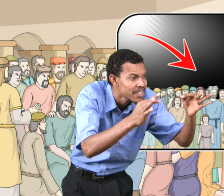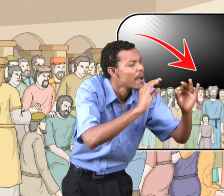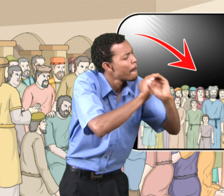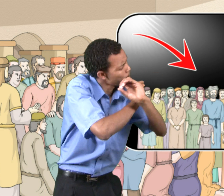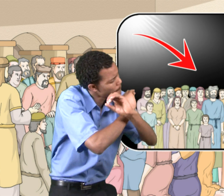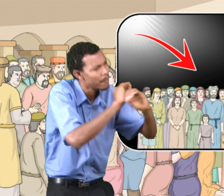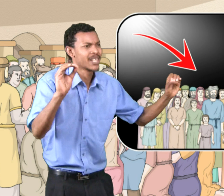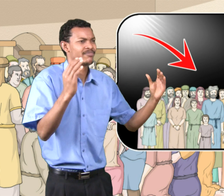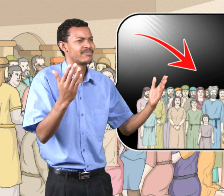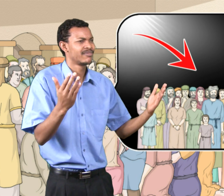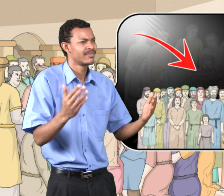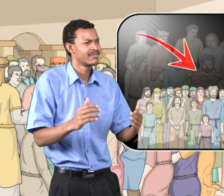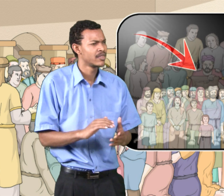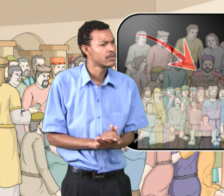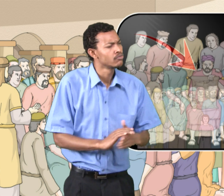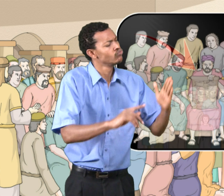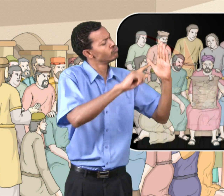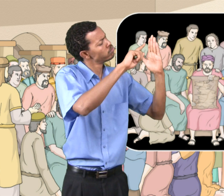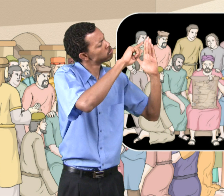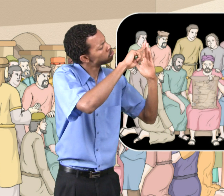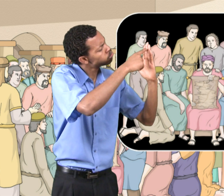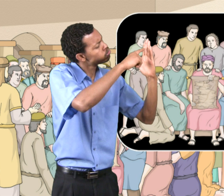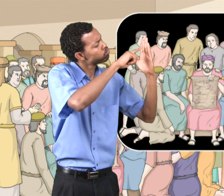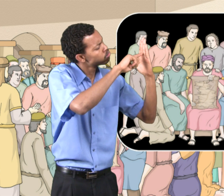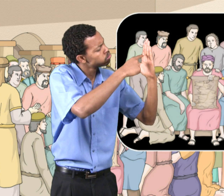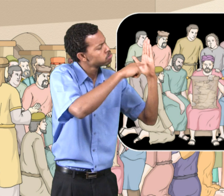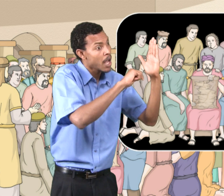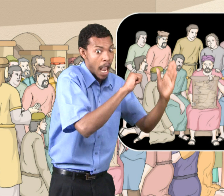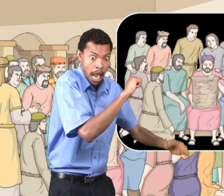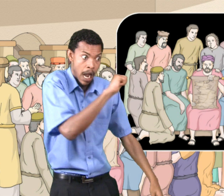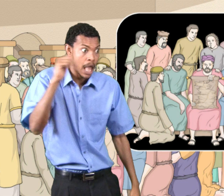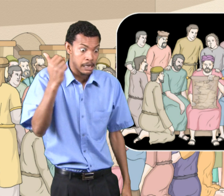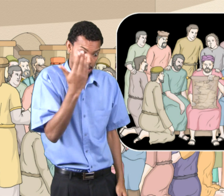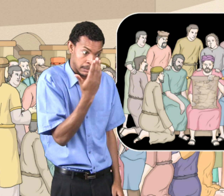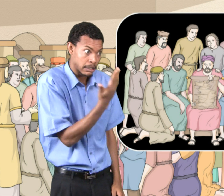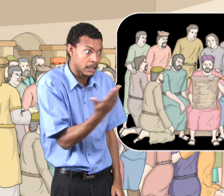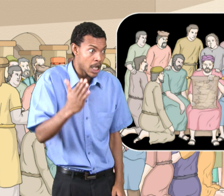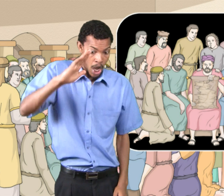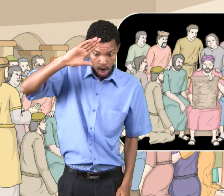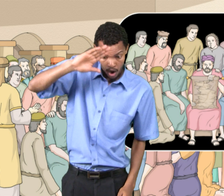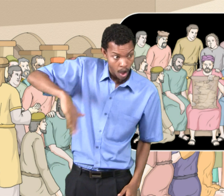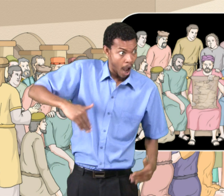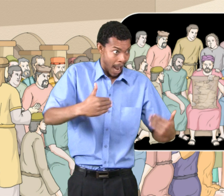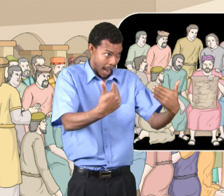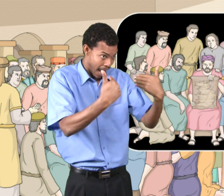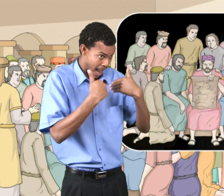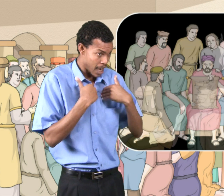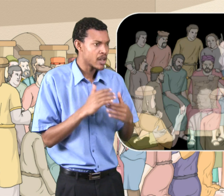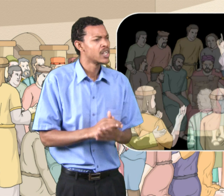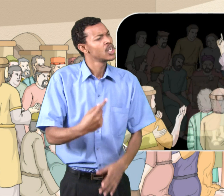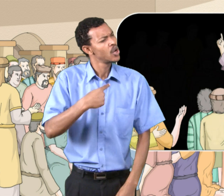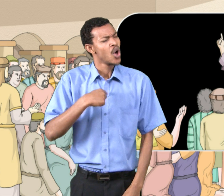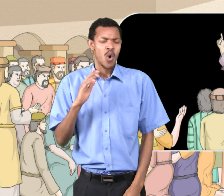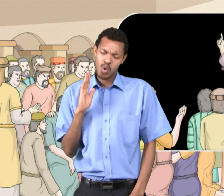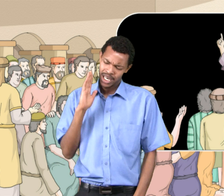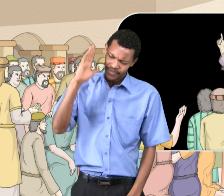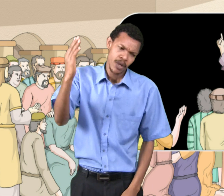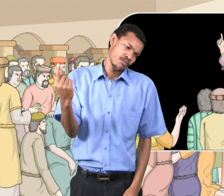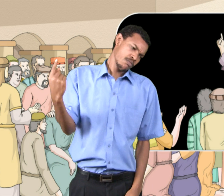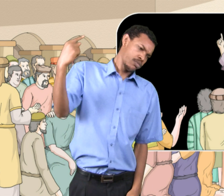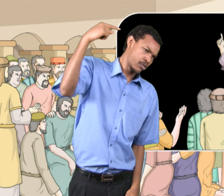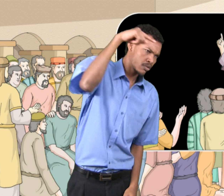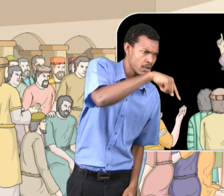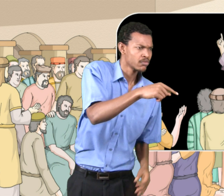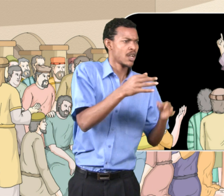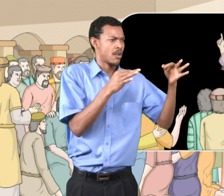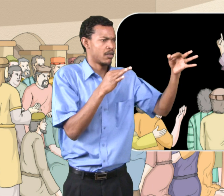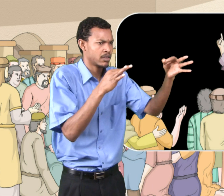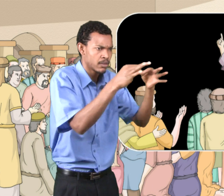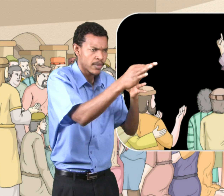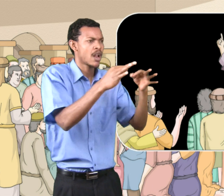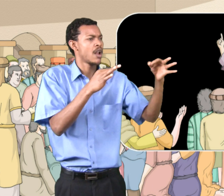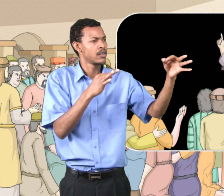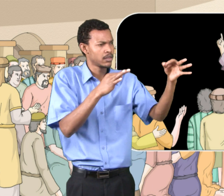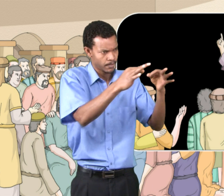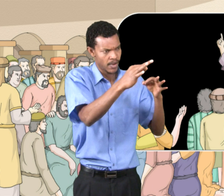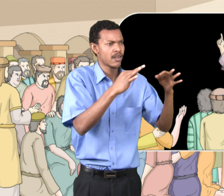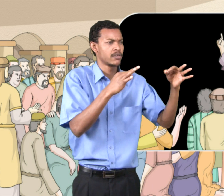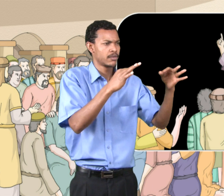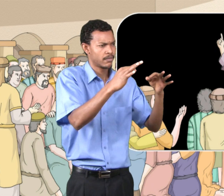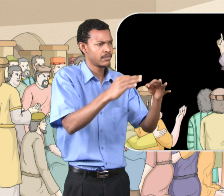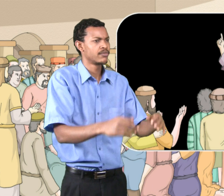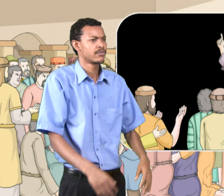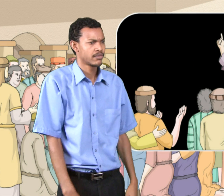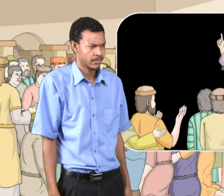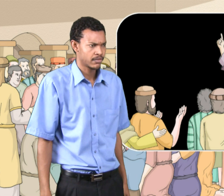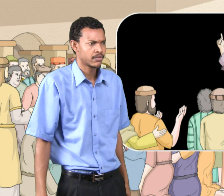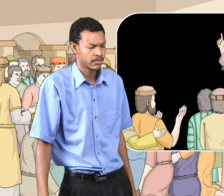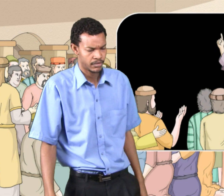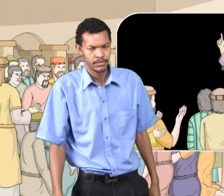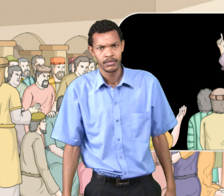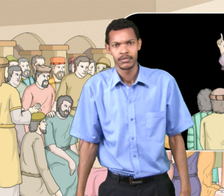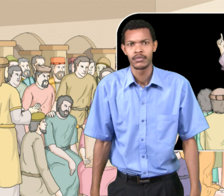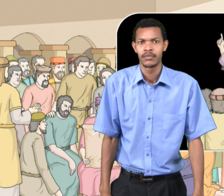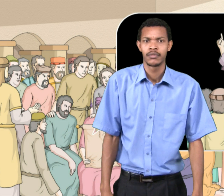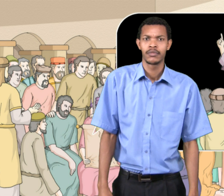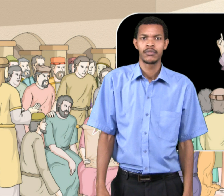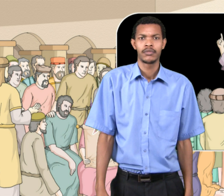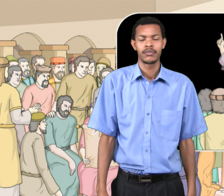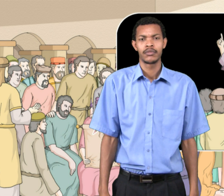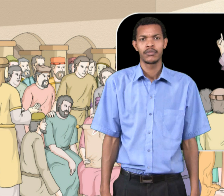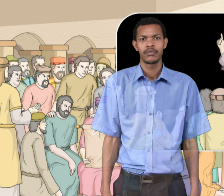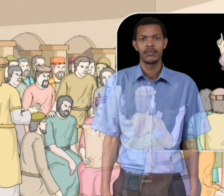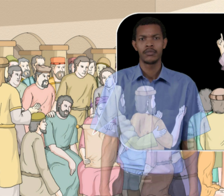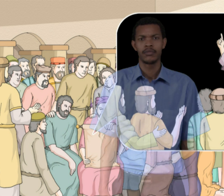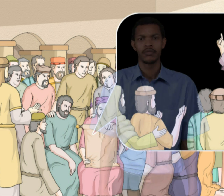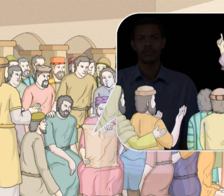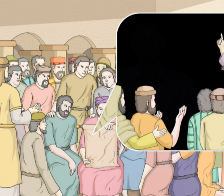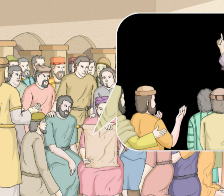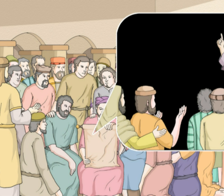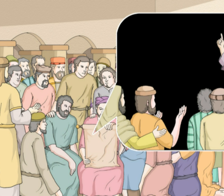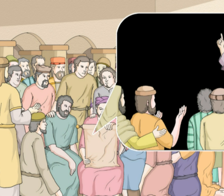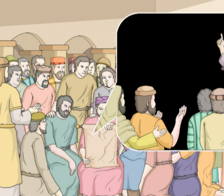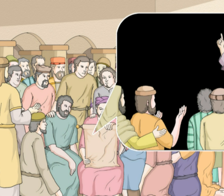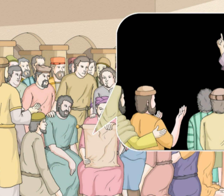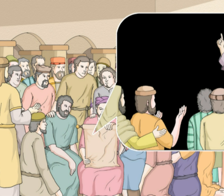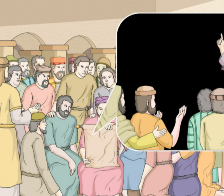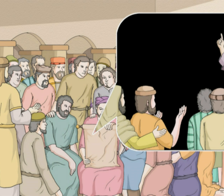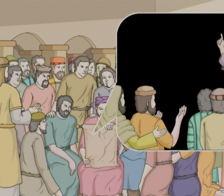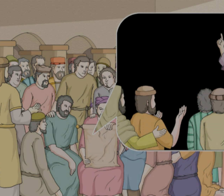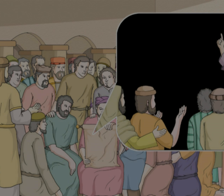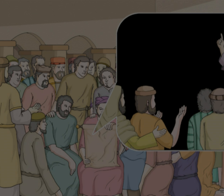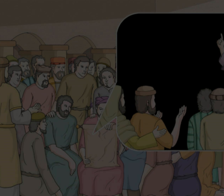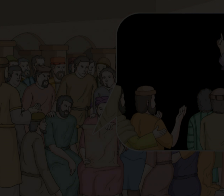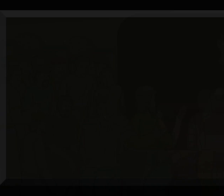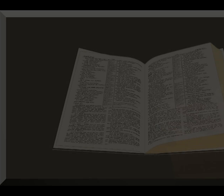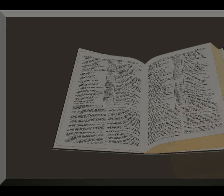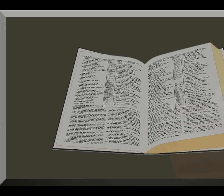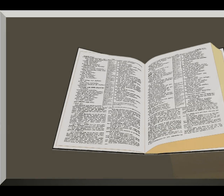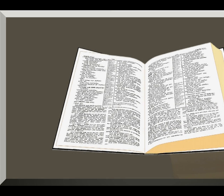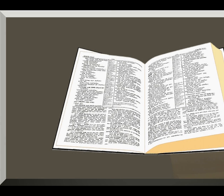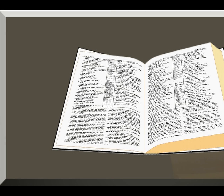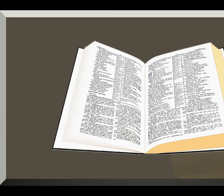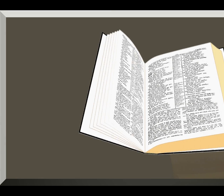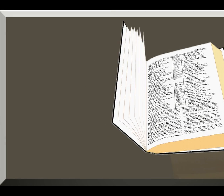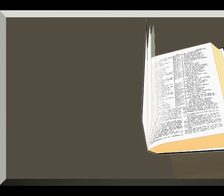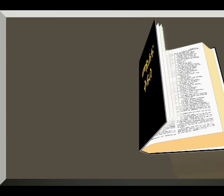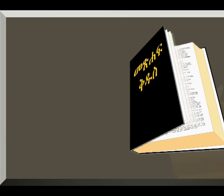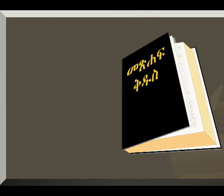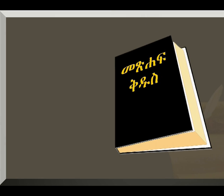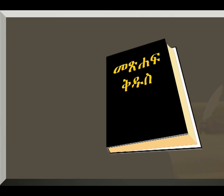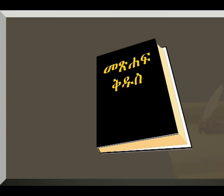And when I come, I will give instructions about the remaining matters.